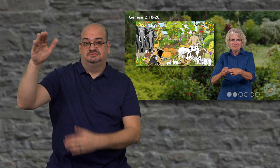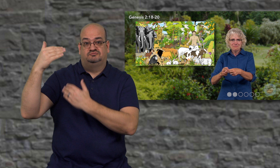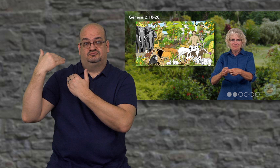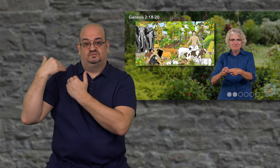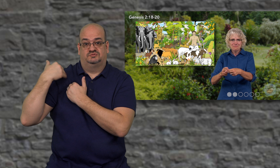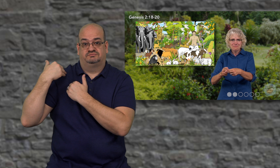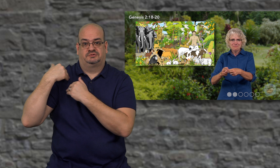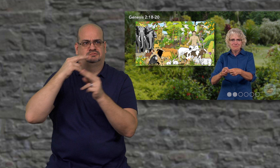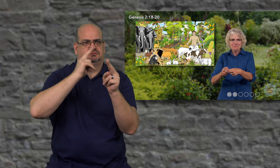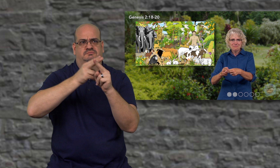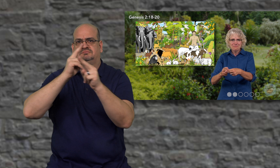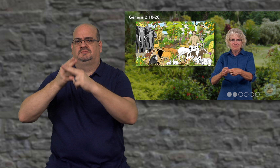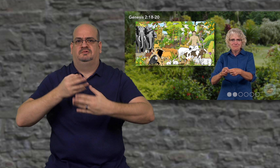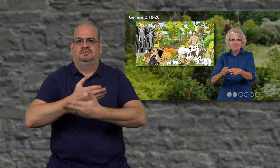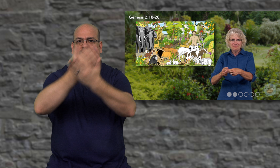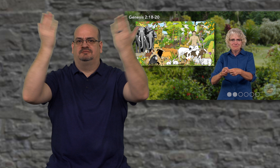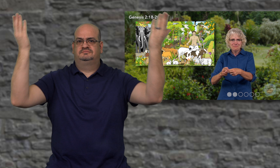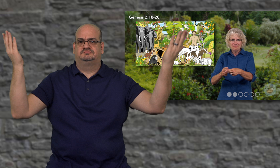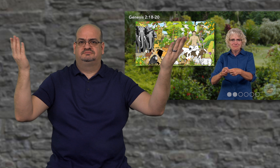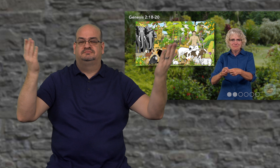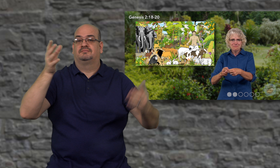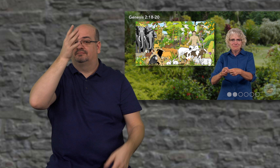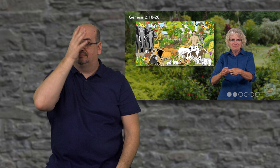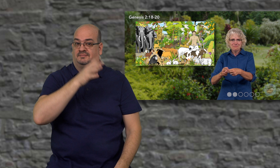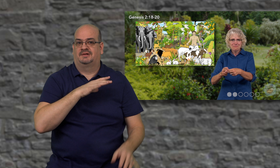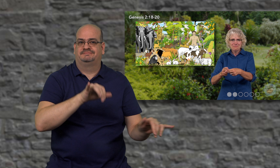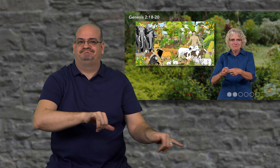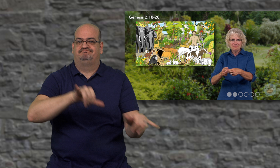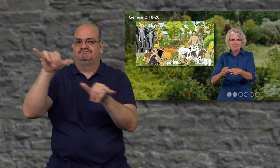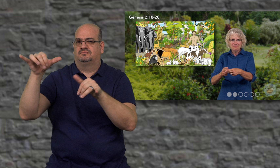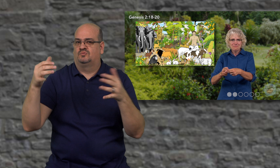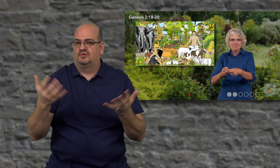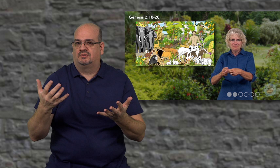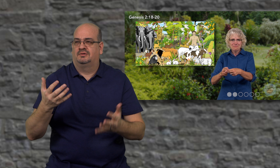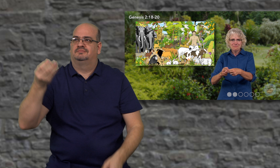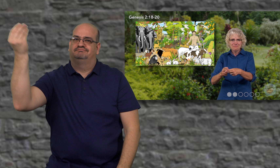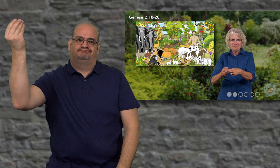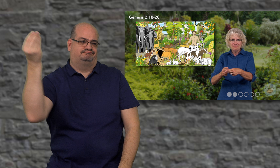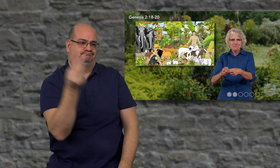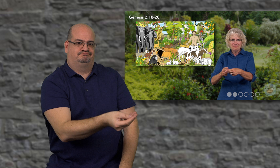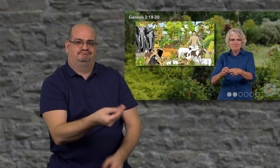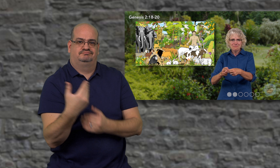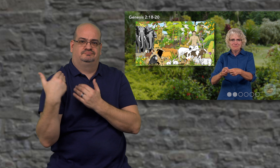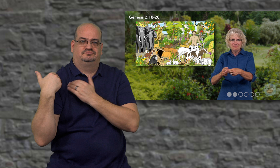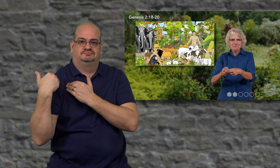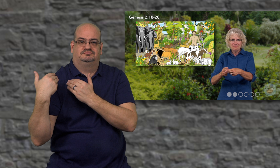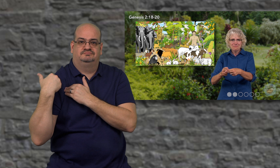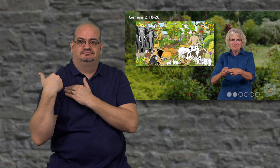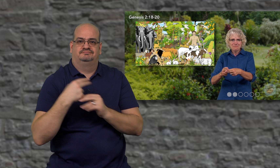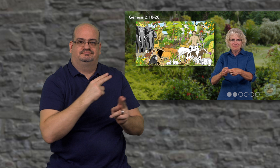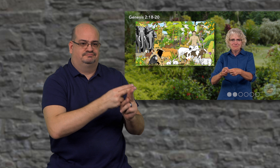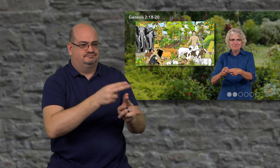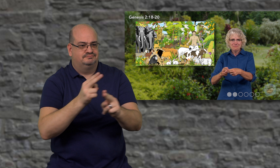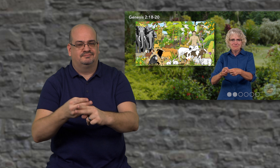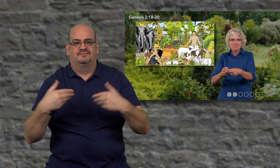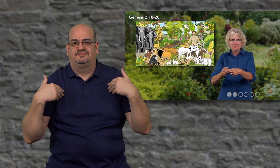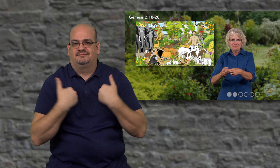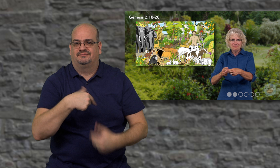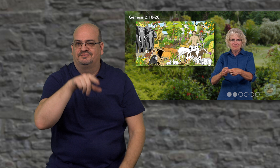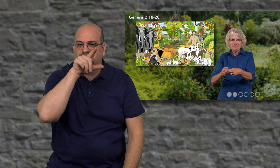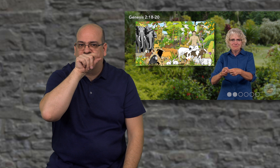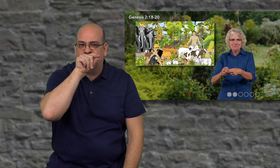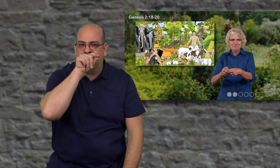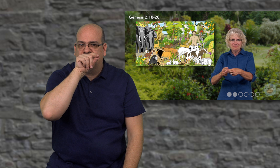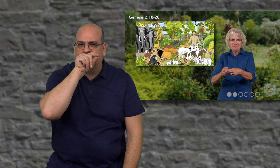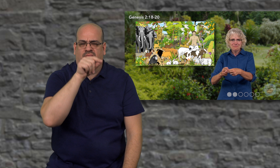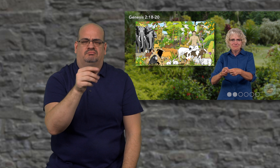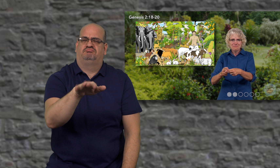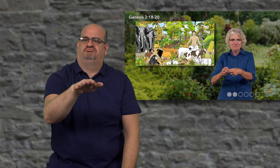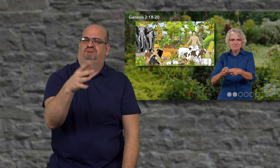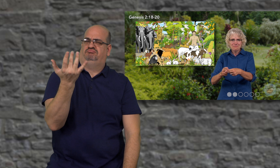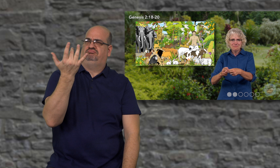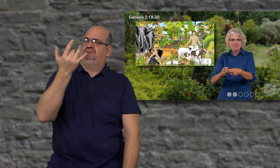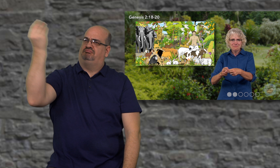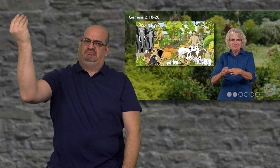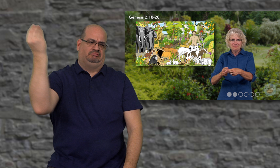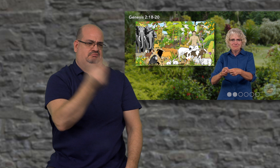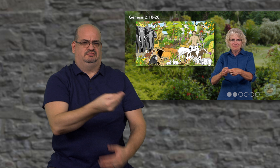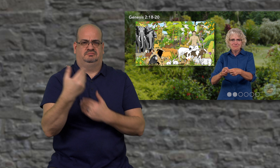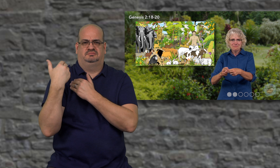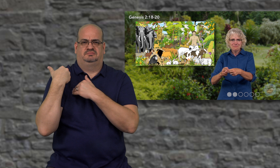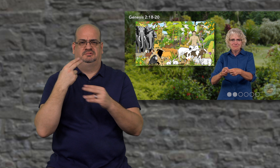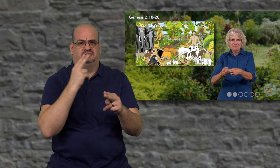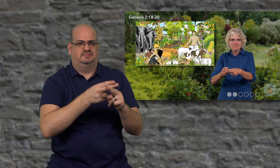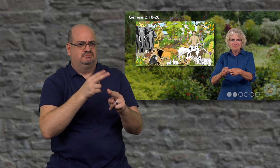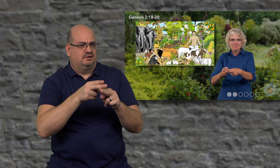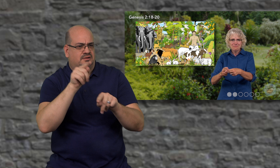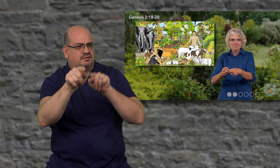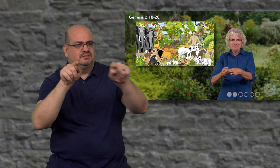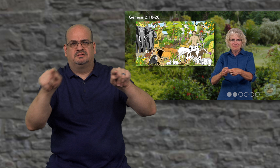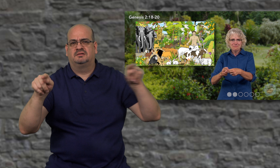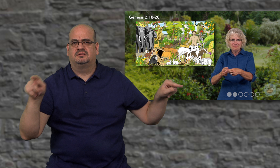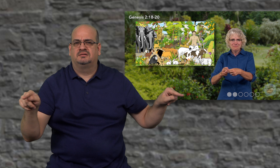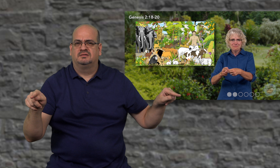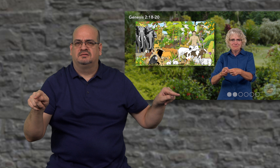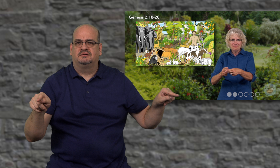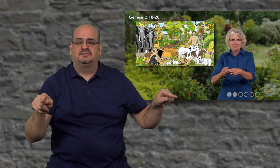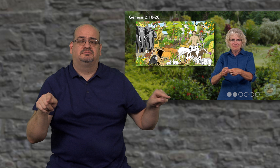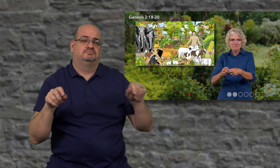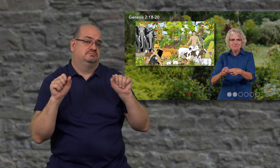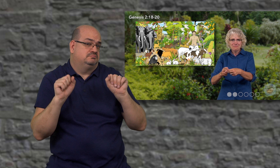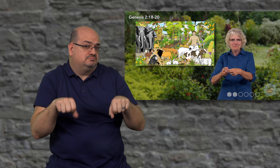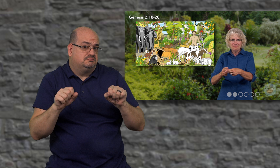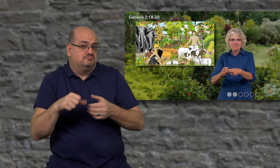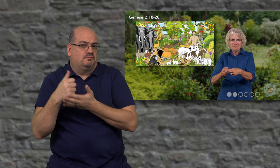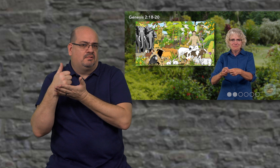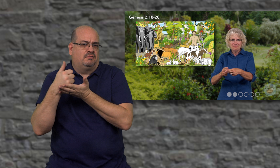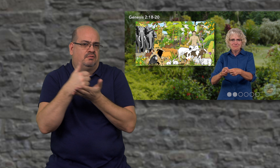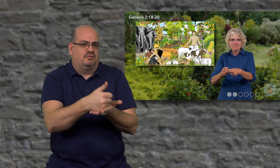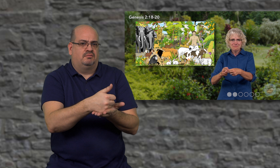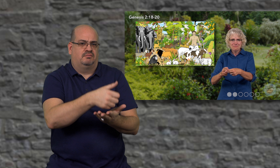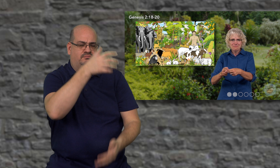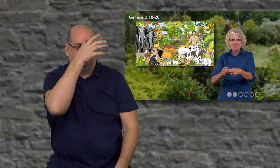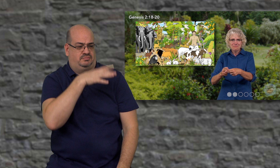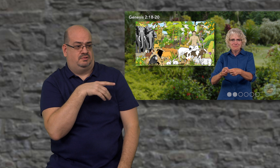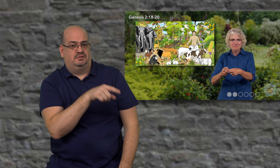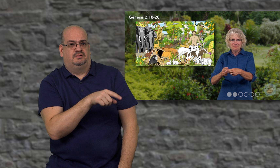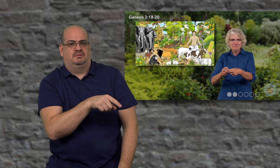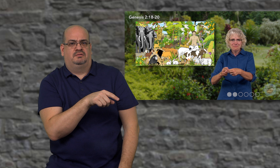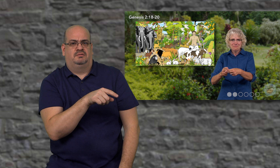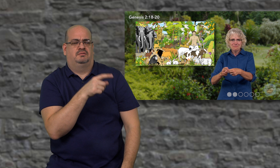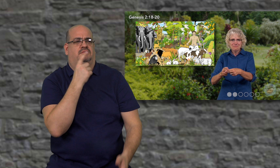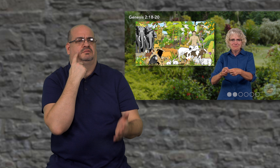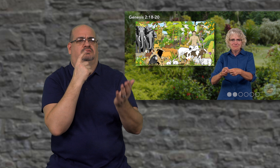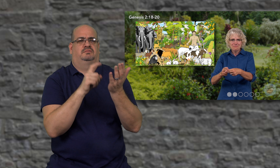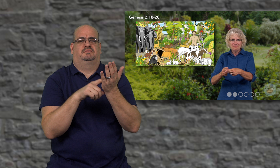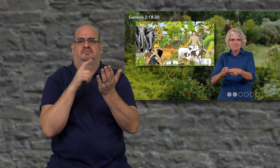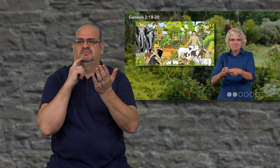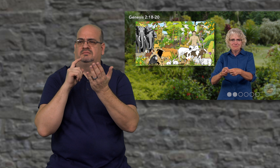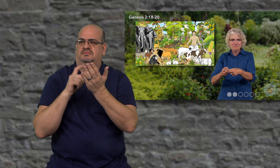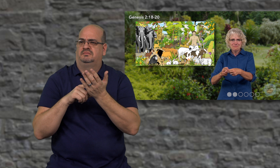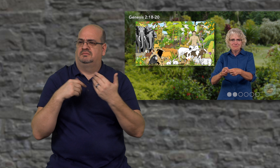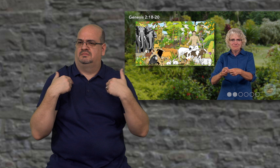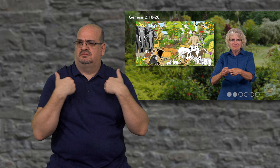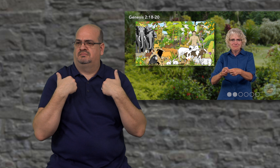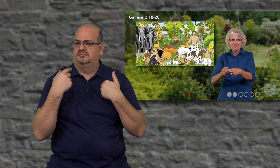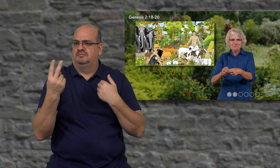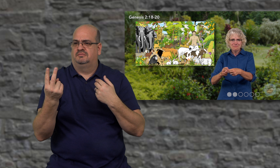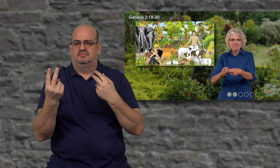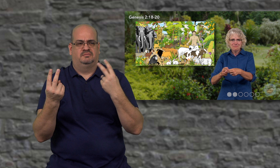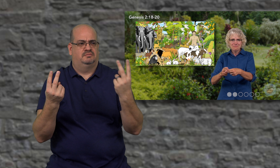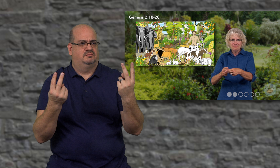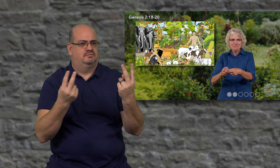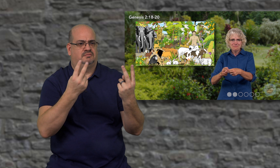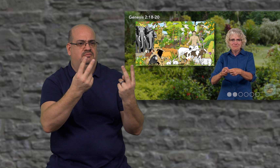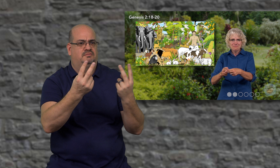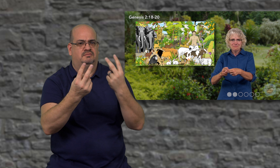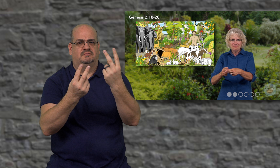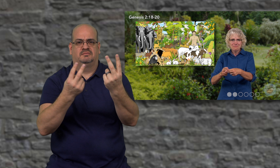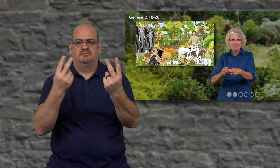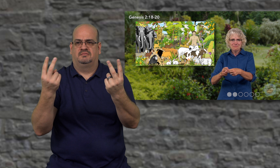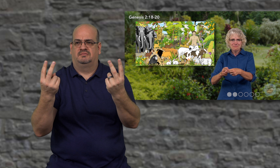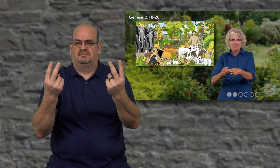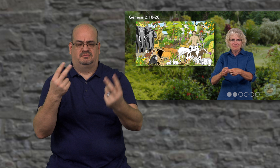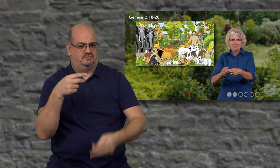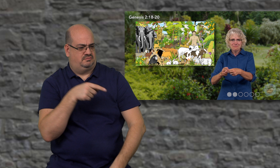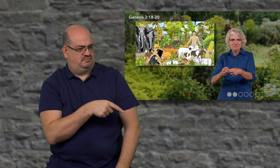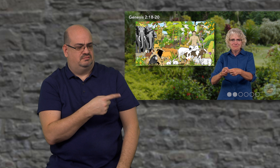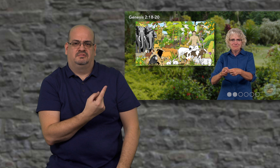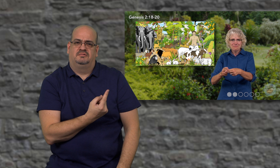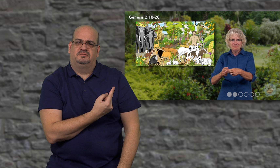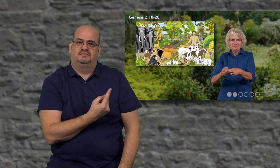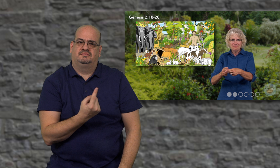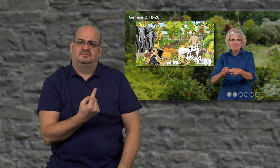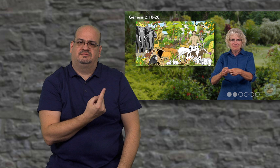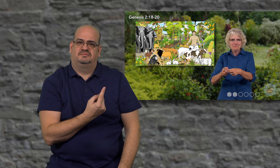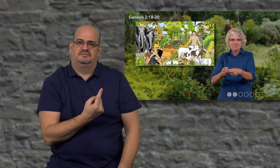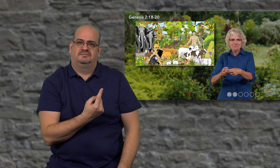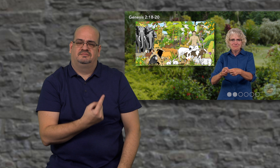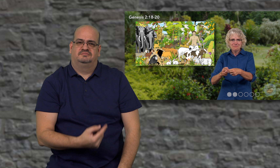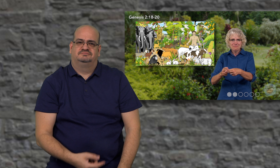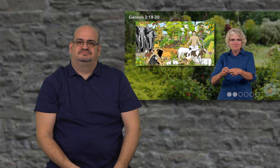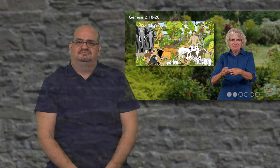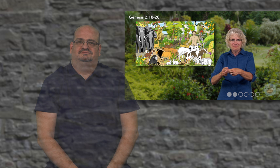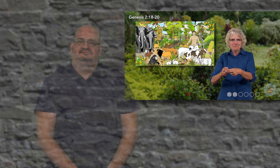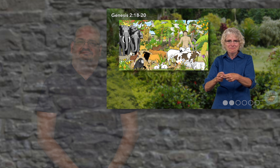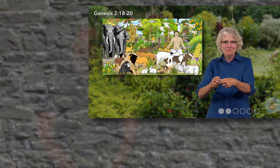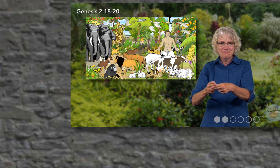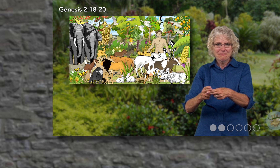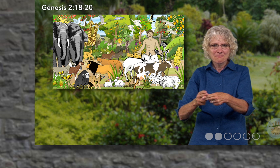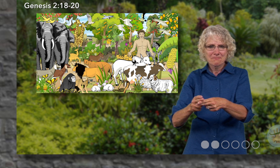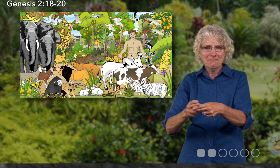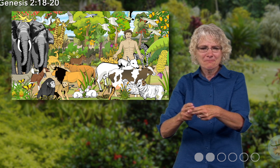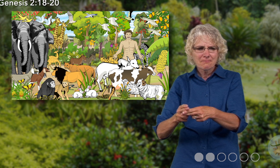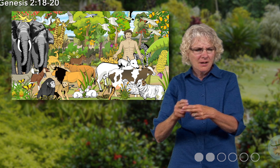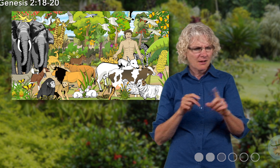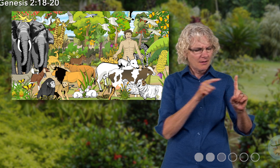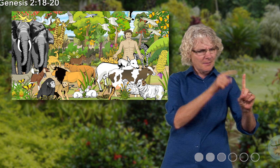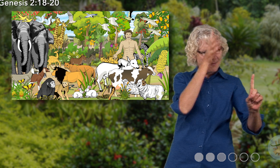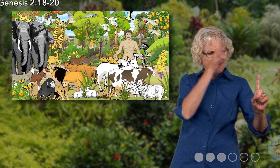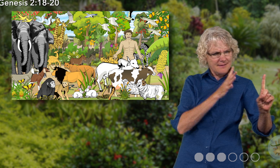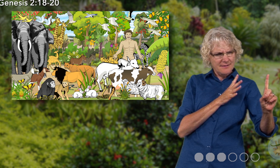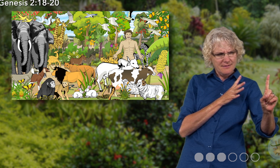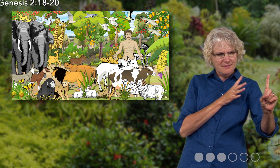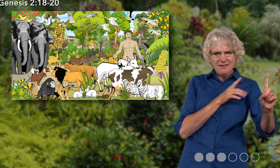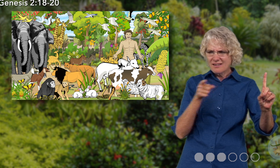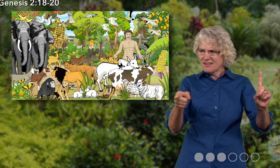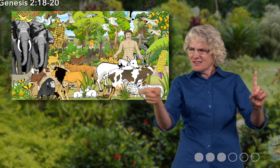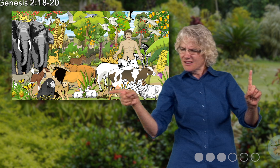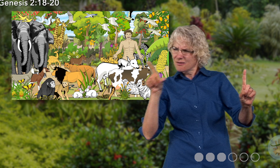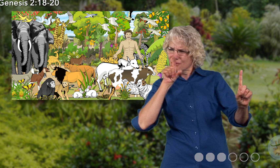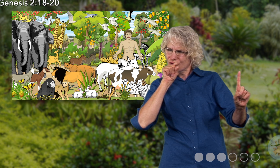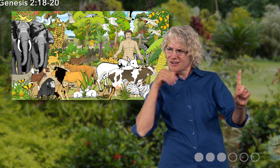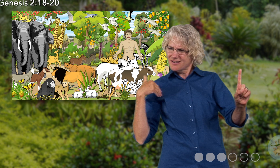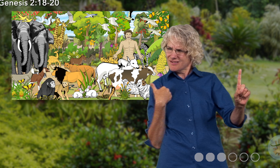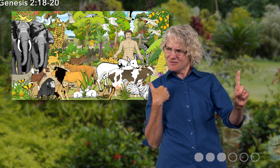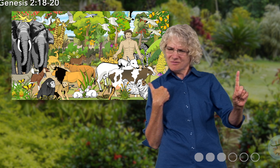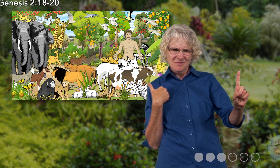The man gave names to all the livestock, to the birds of the air, and to every beast of the field.